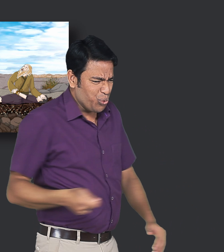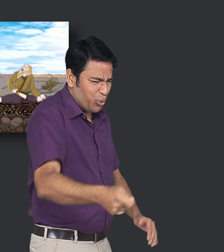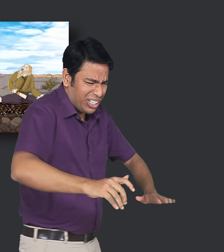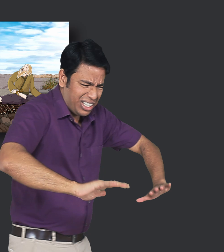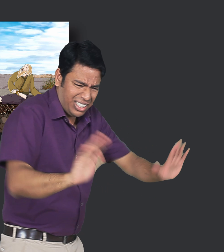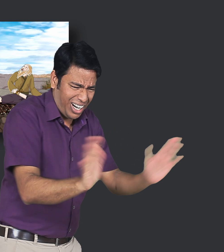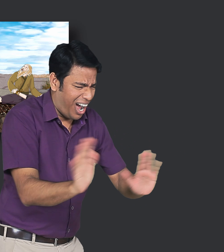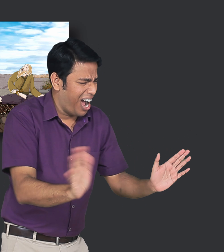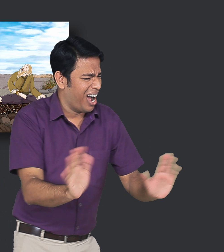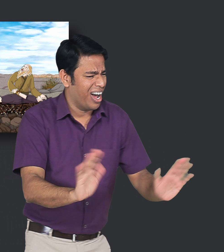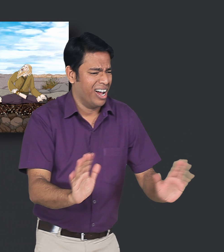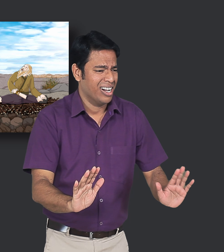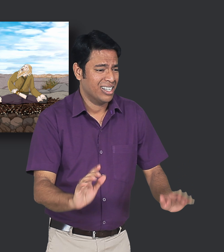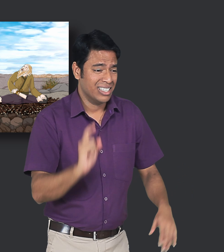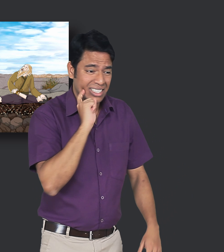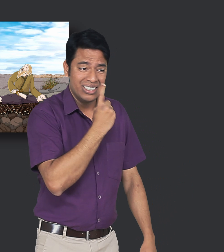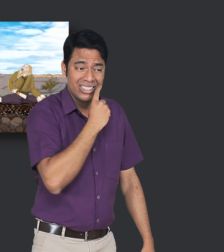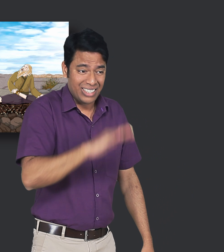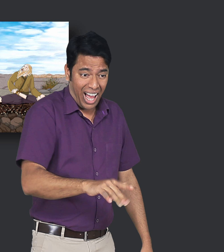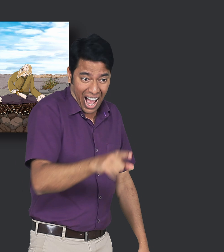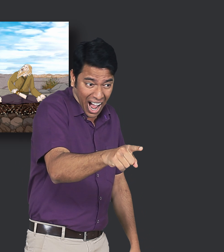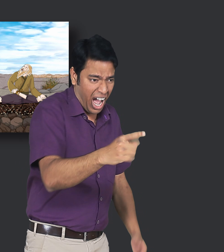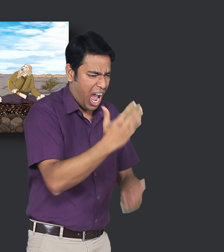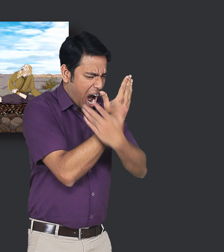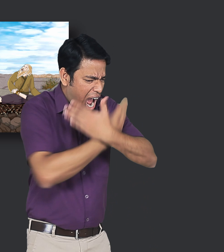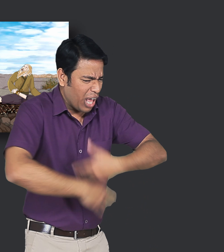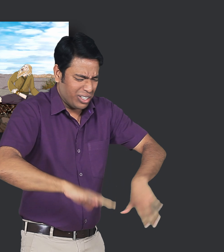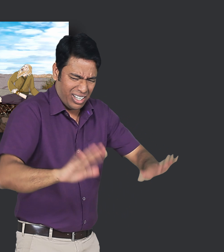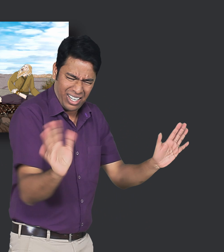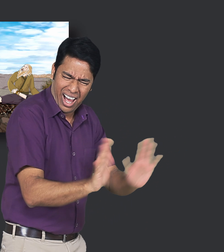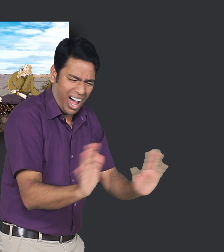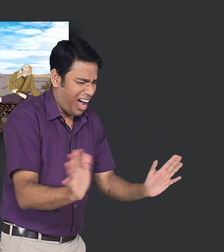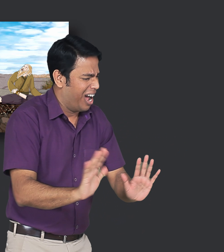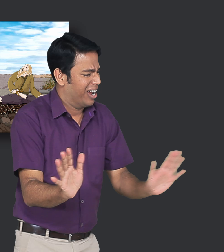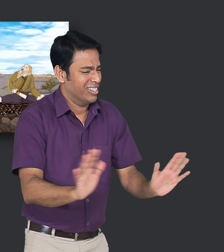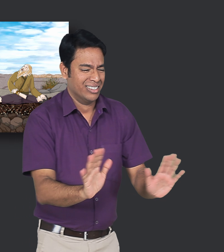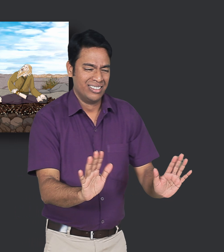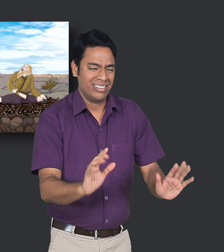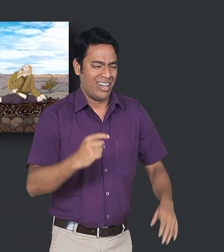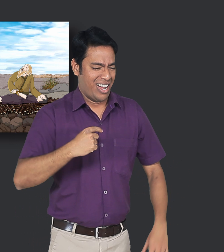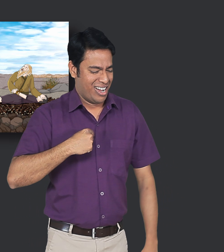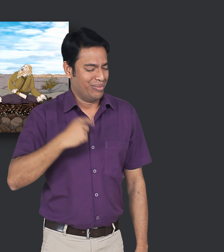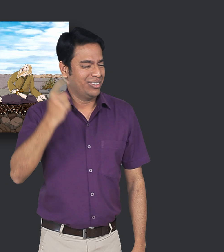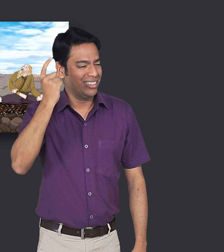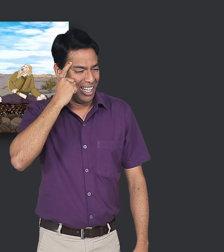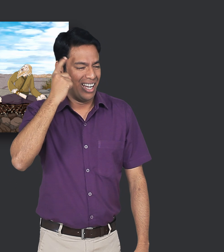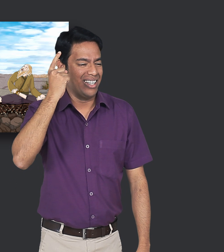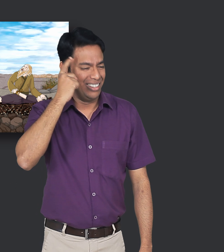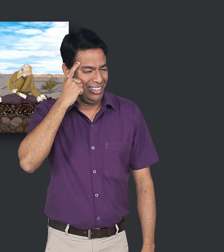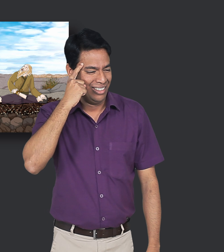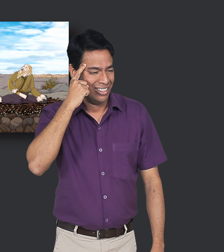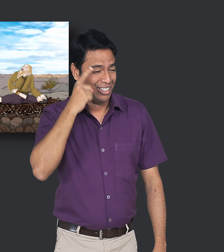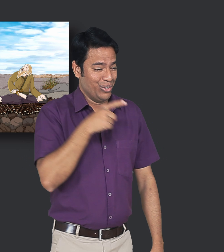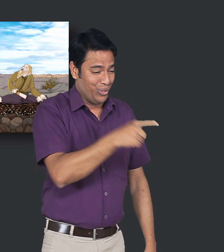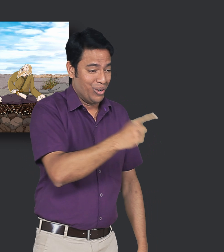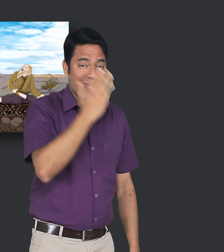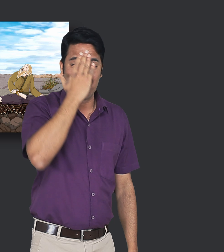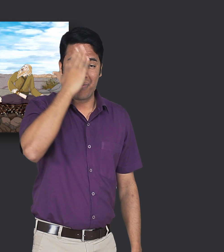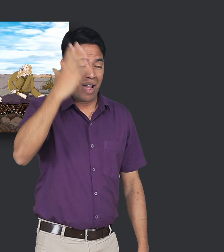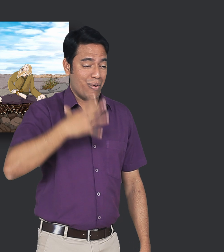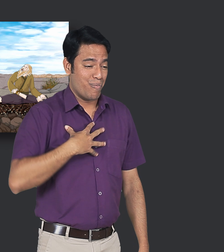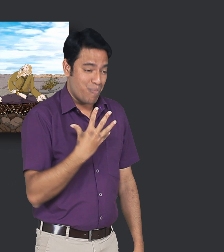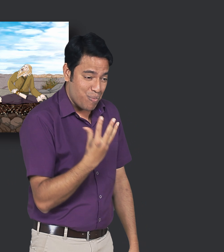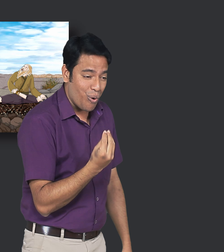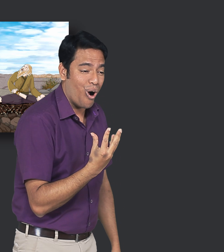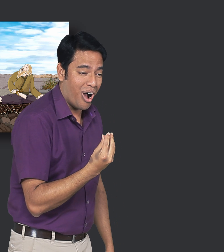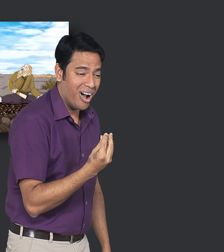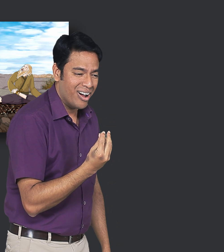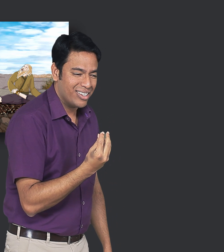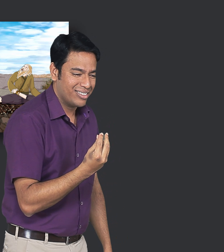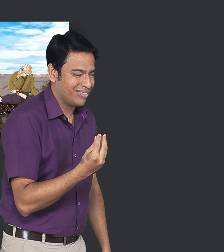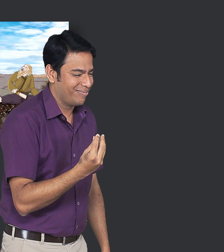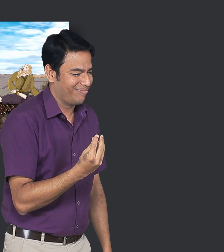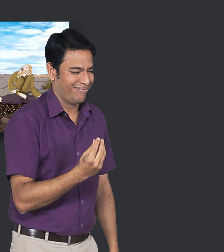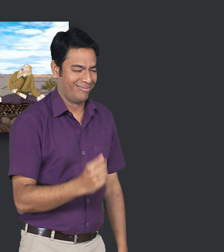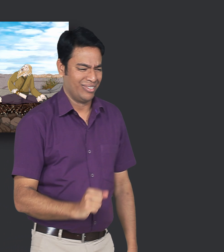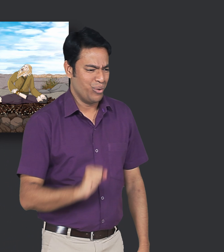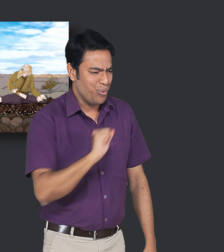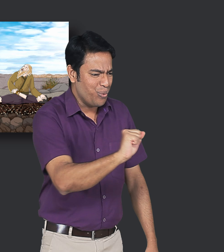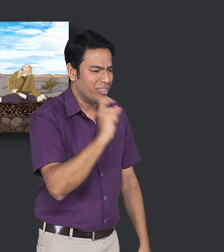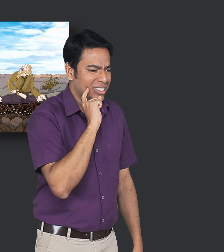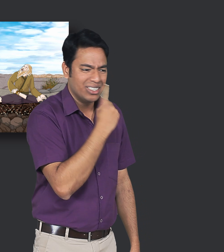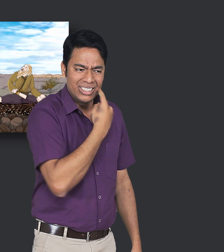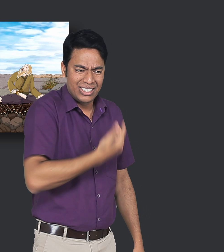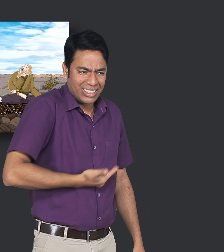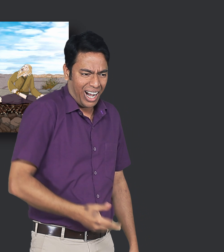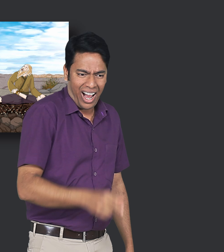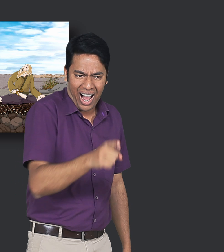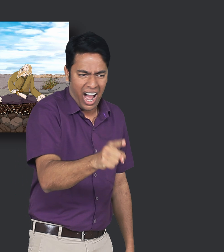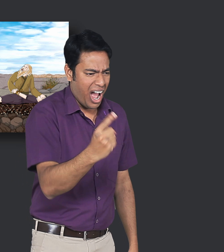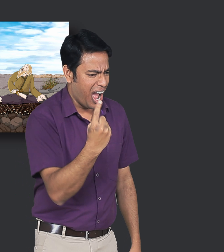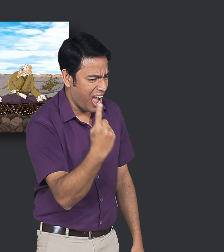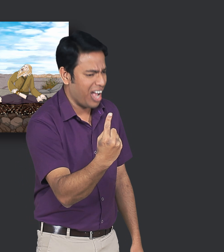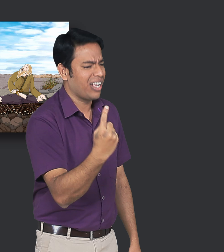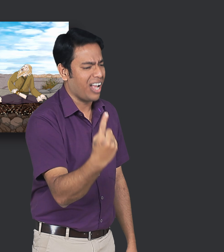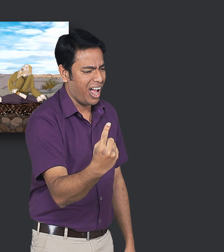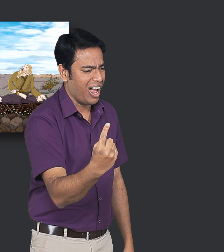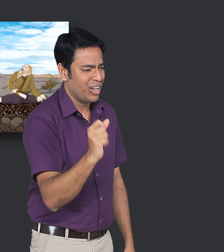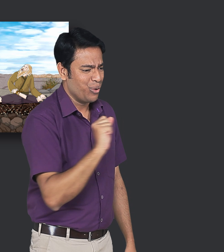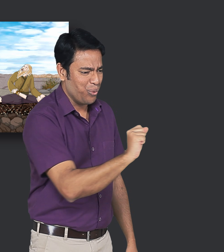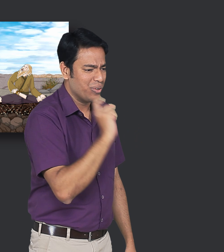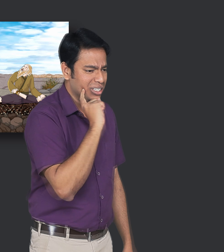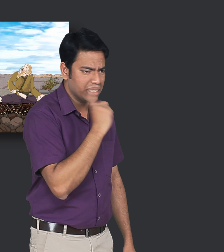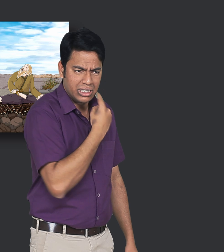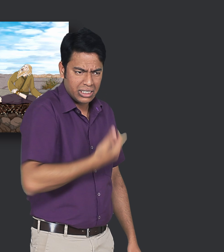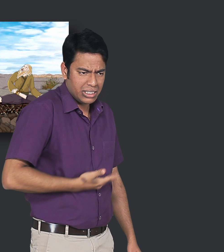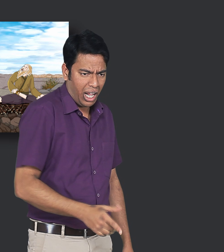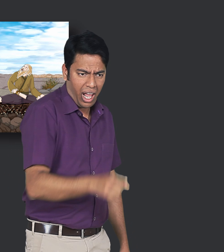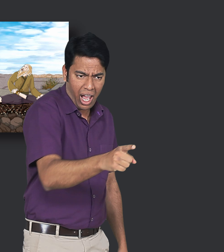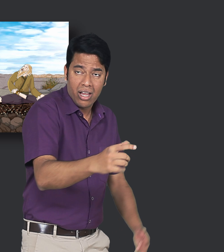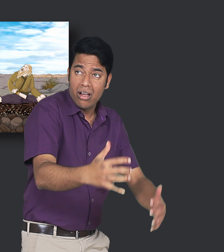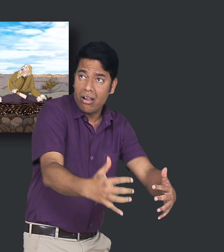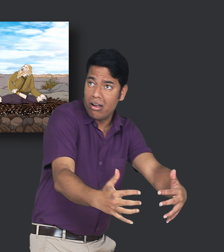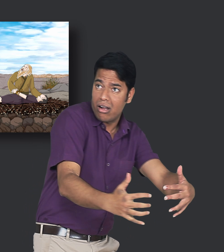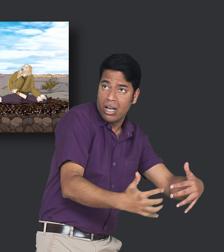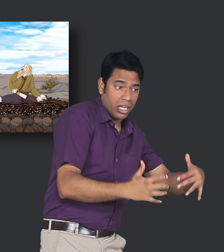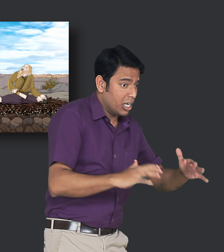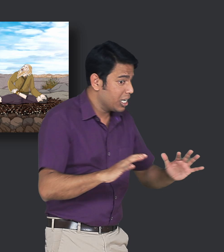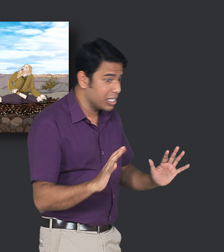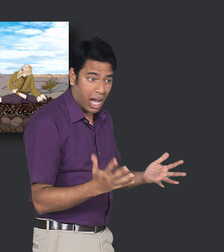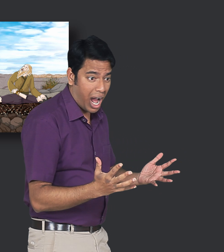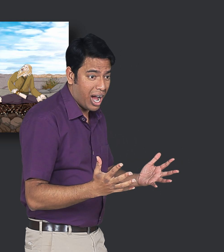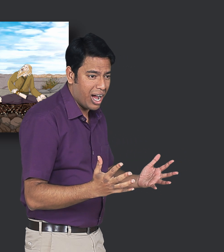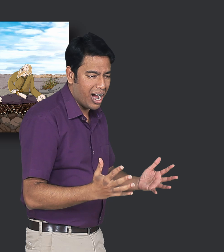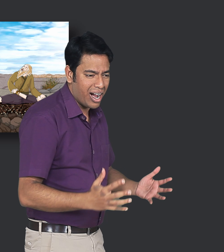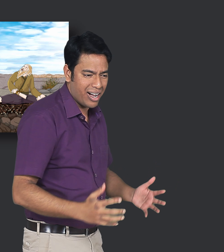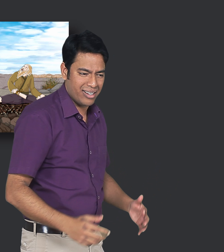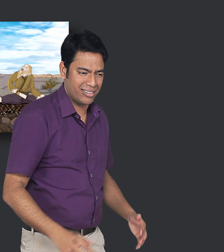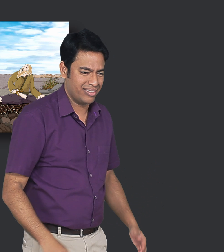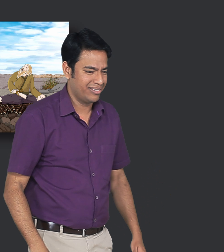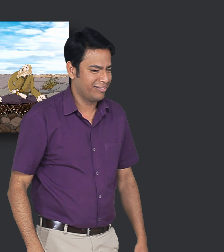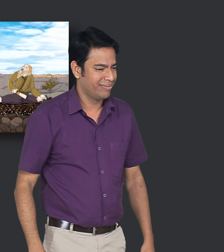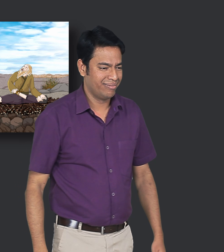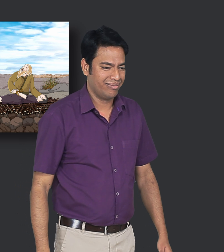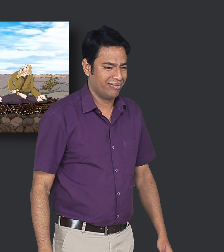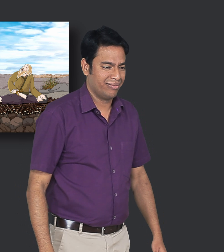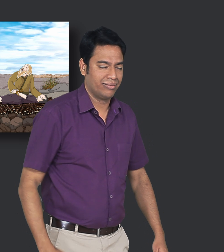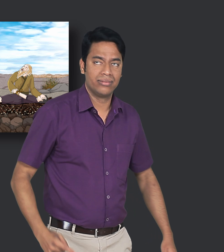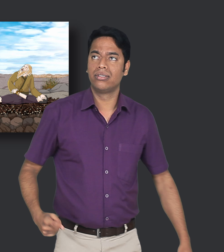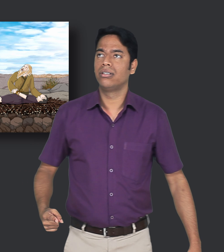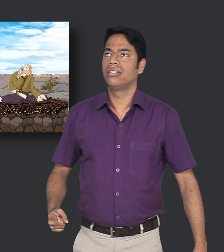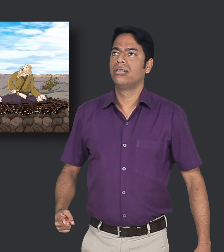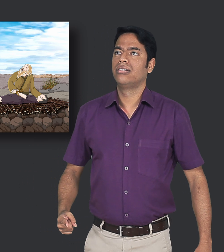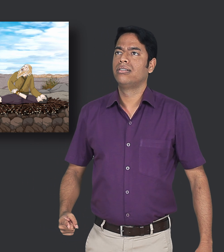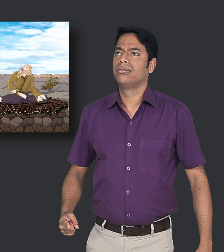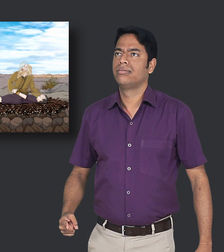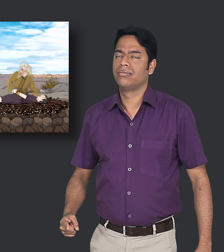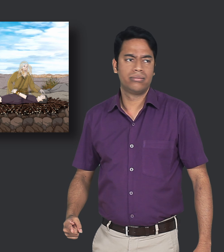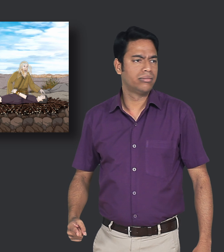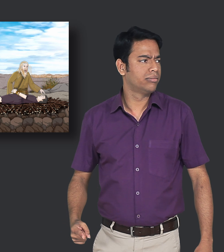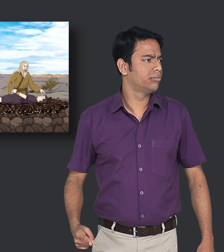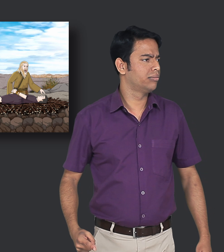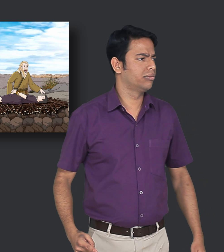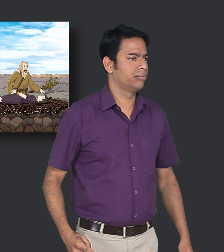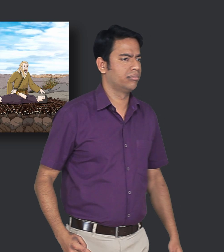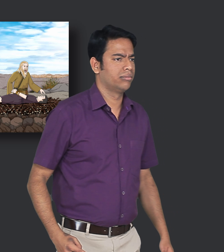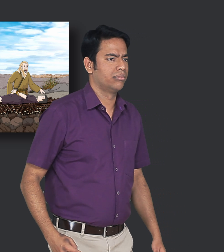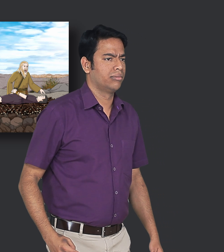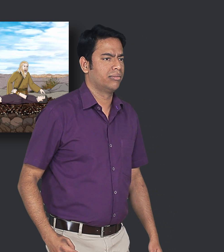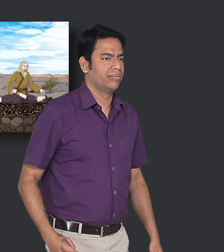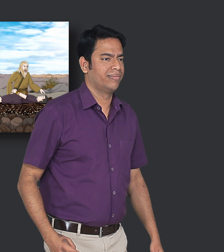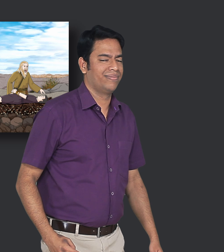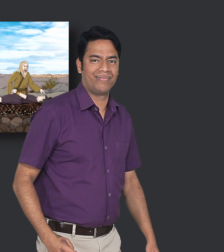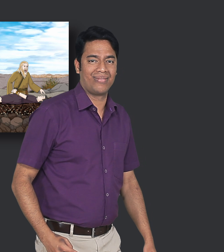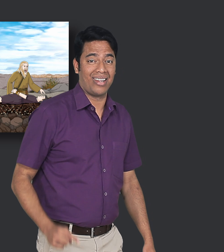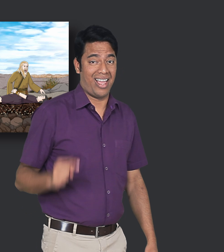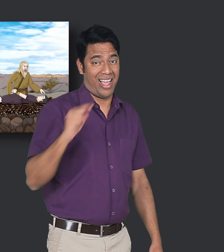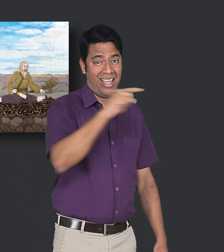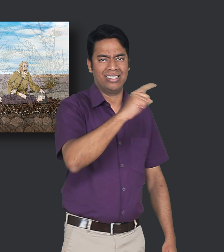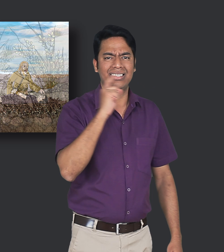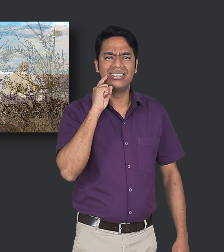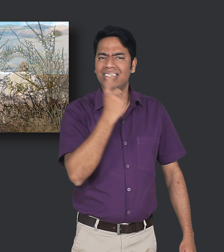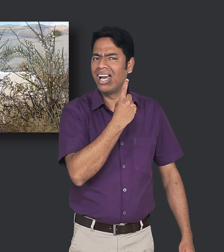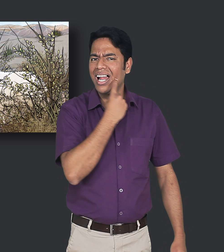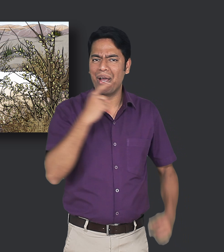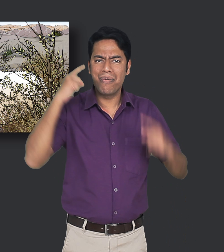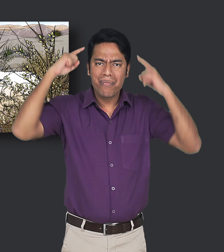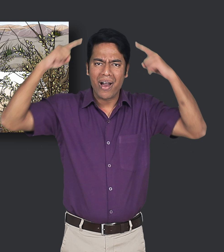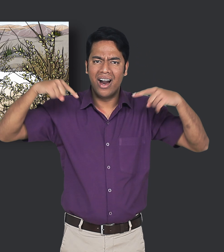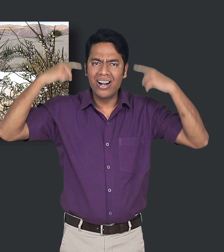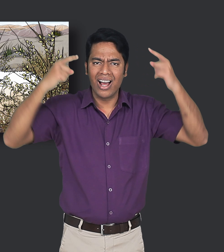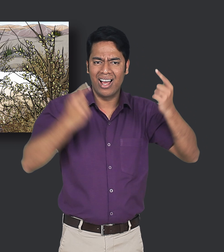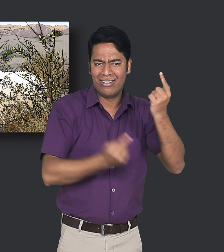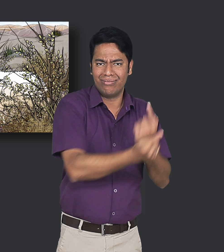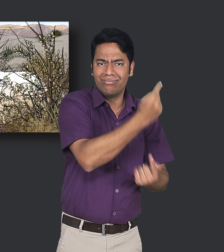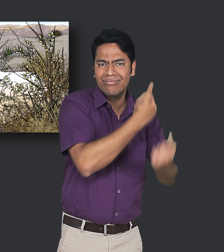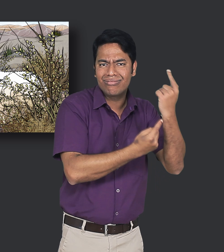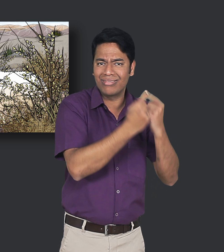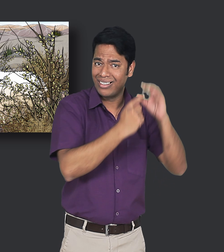“Do not lay a hand on the boy or do anything to him,” said the angel, “for now I know that you fear God, since you have not withheld your only son from me.”